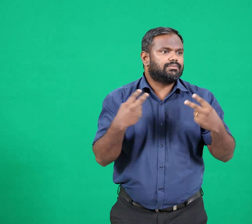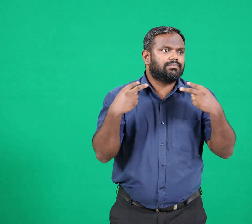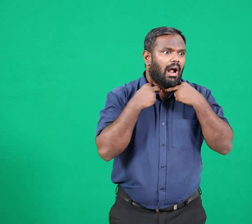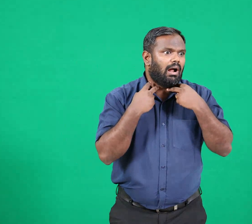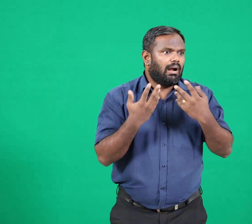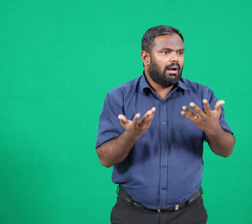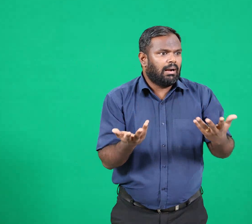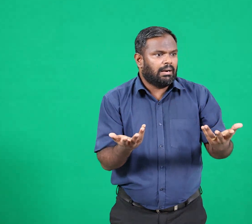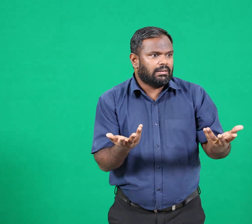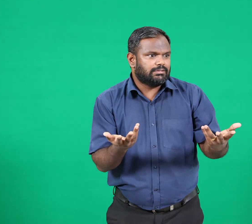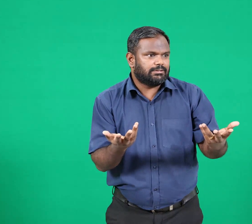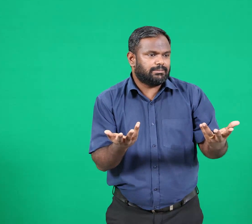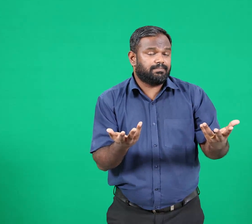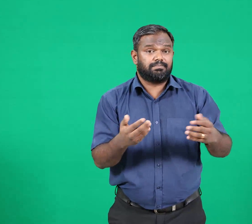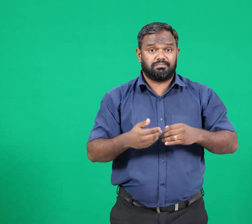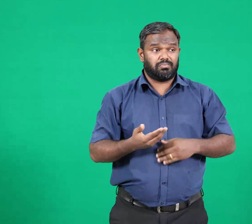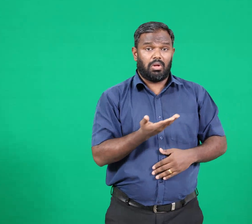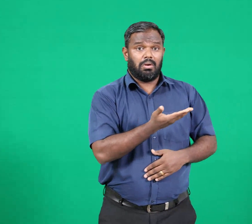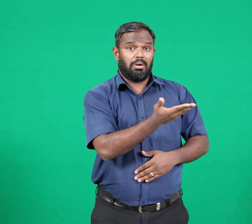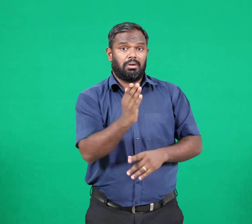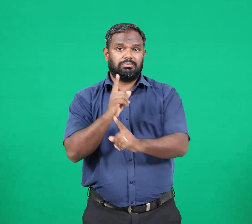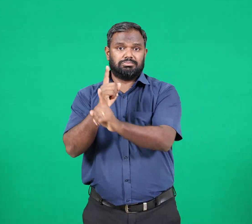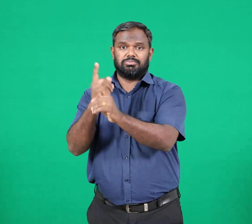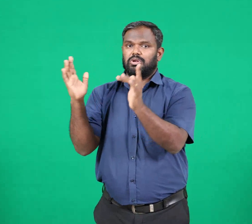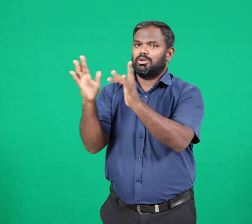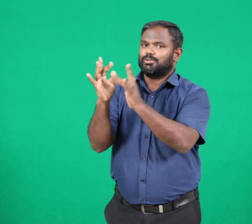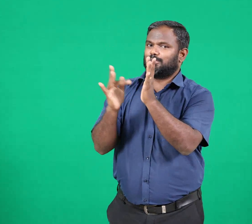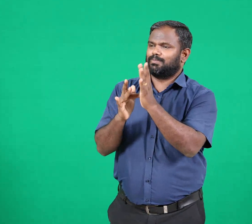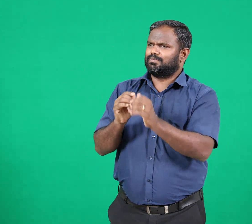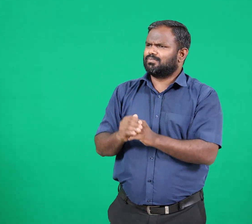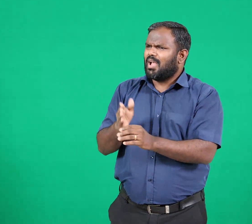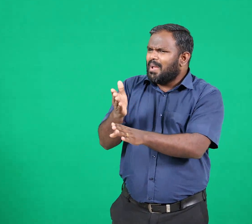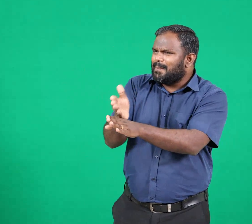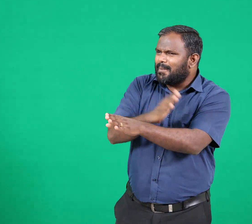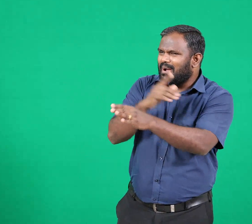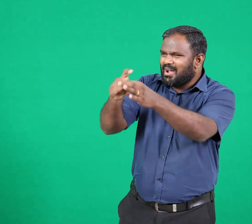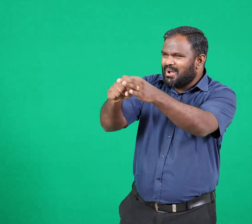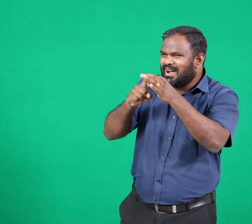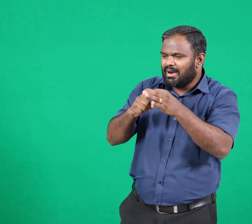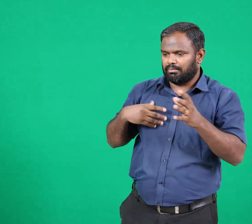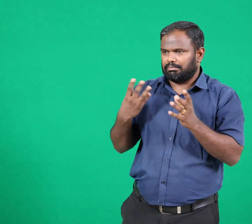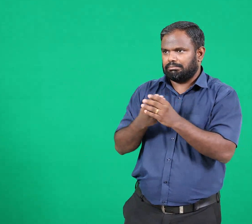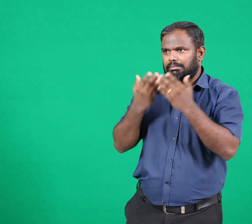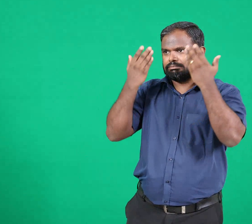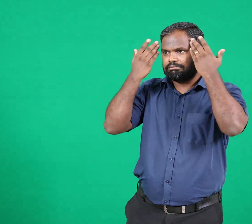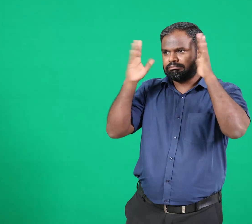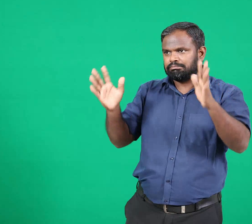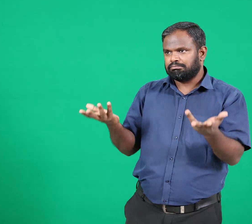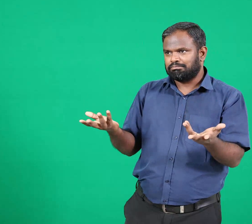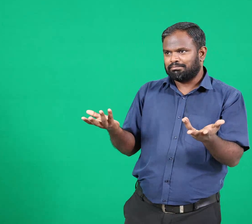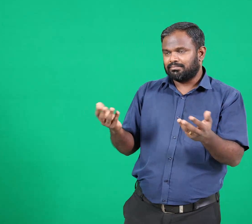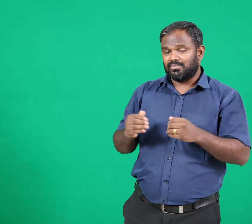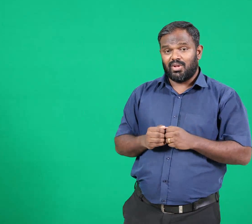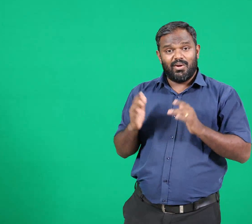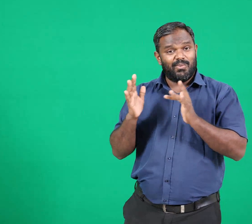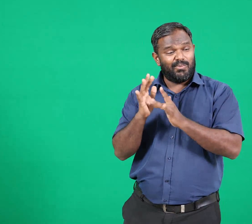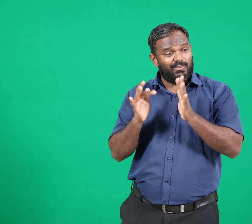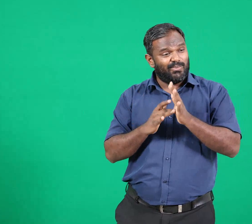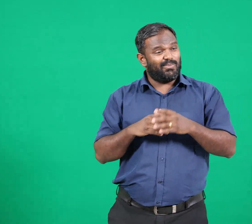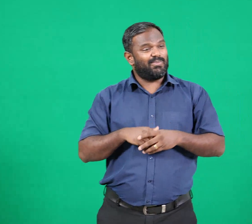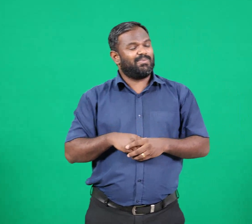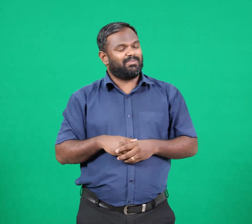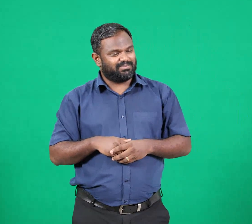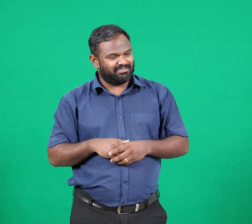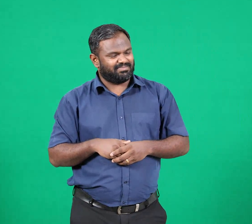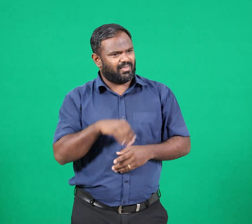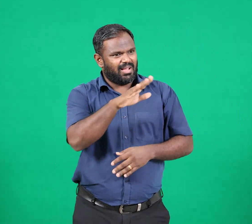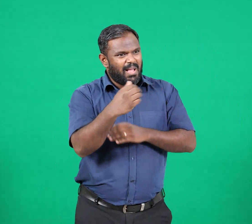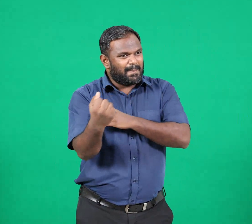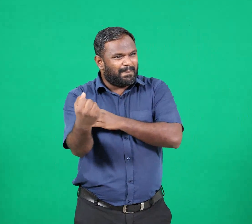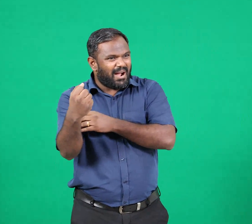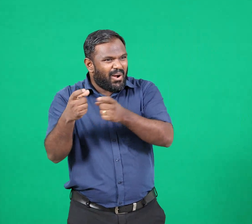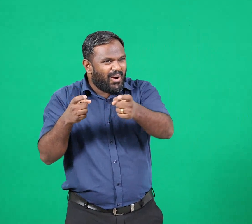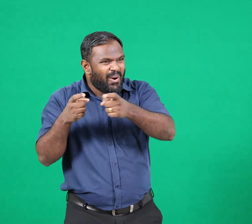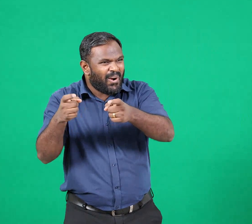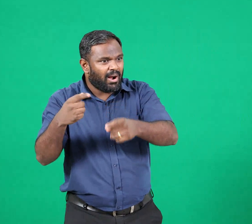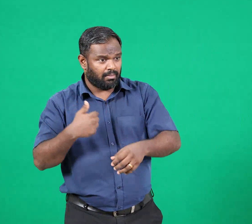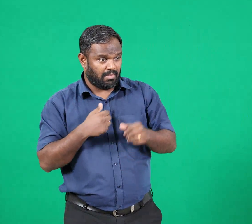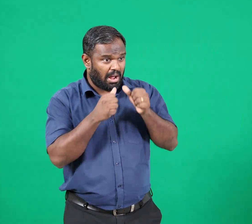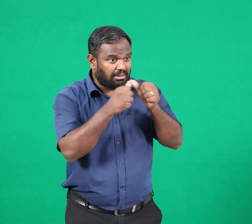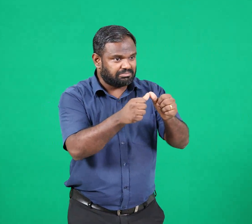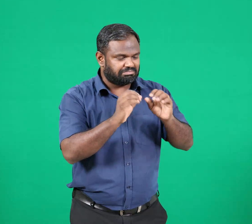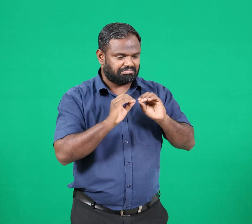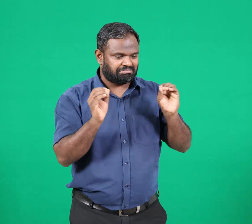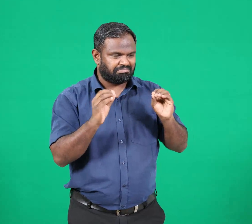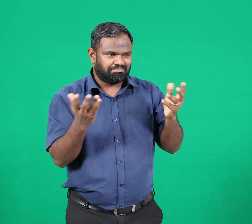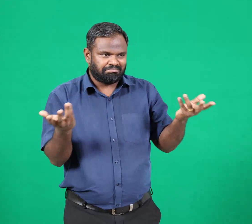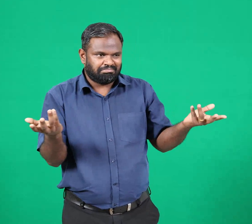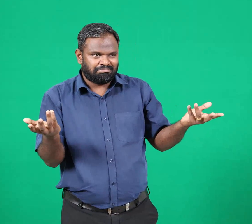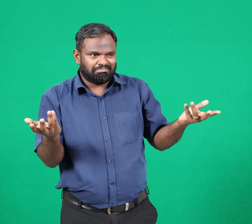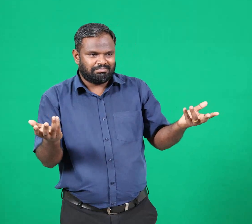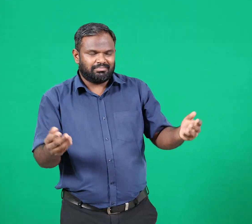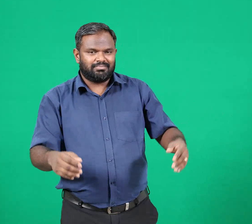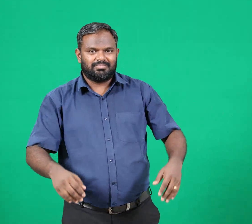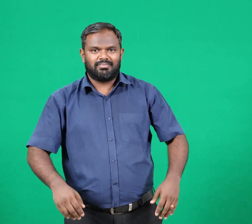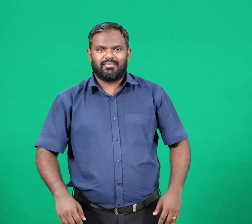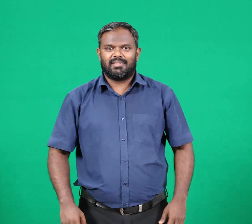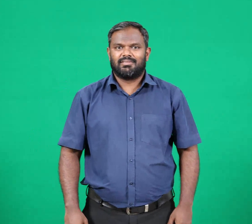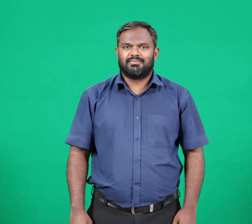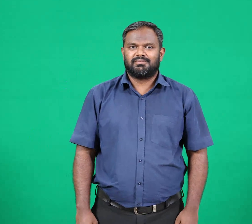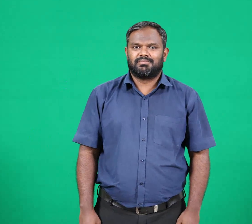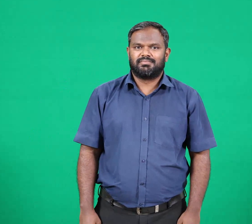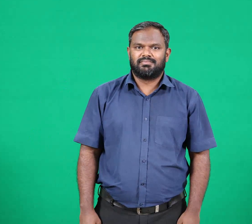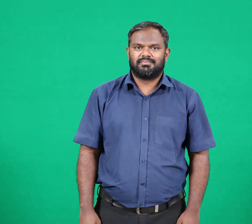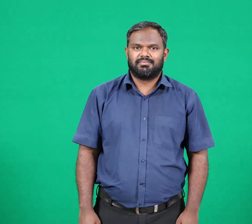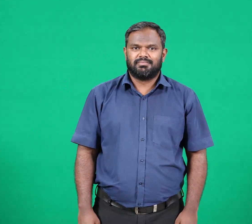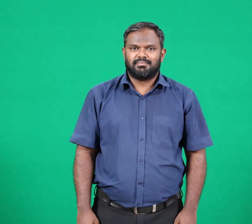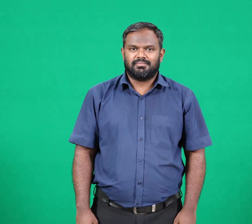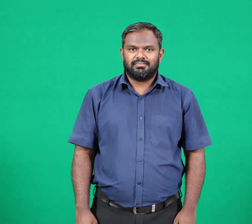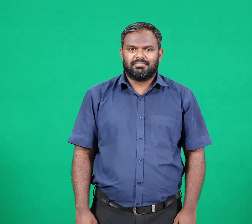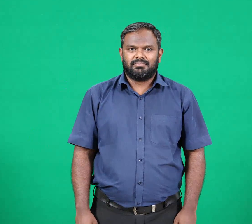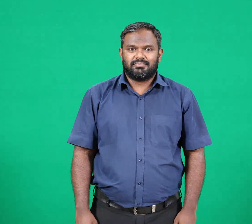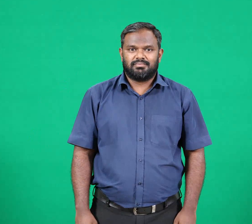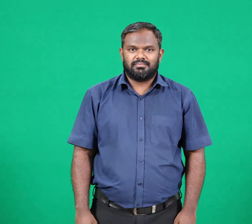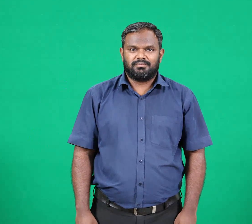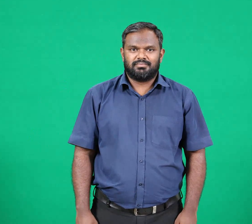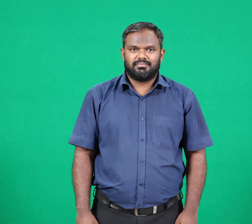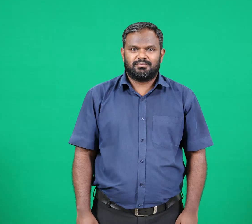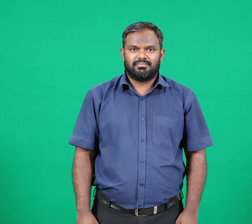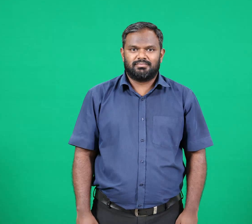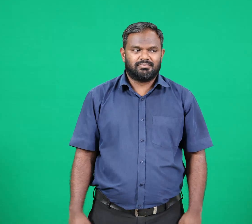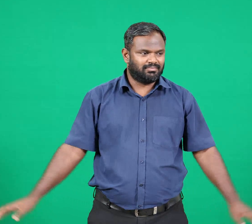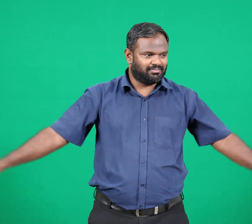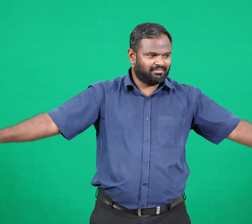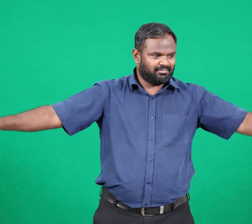And Jesus replied, "Neither will I tell you by what authority I am doing these things.